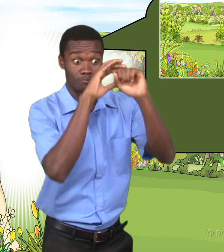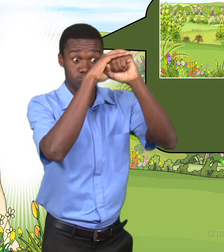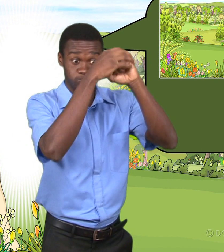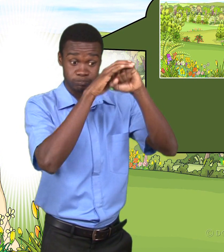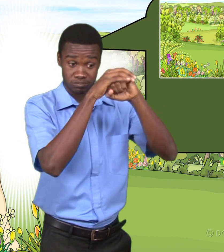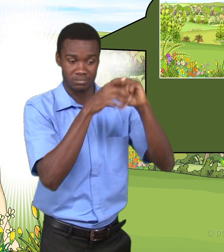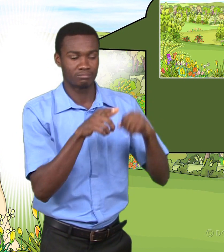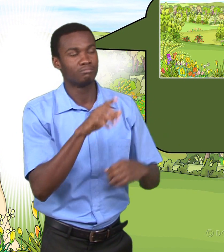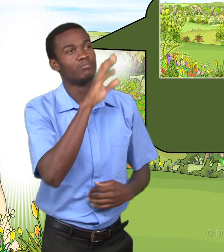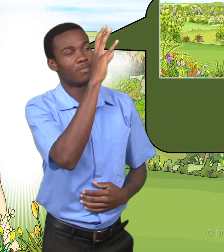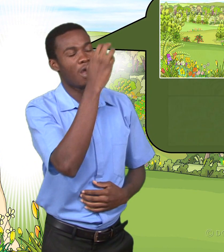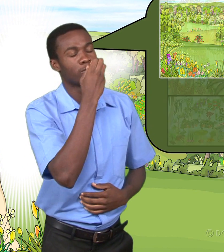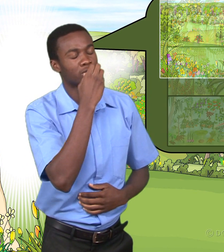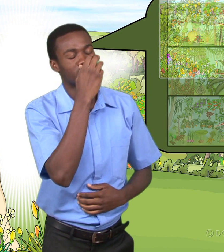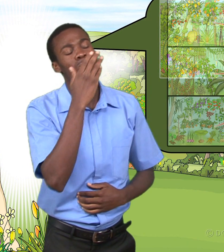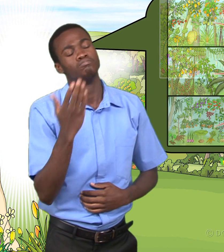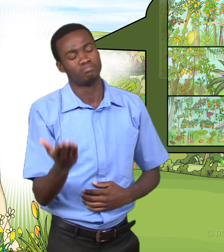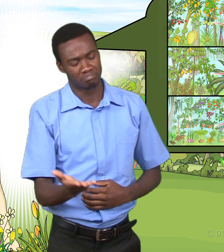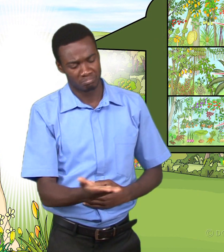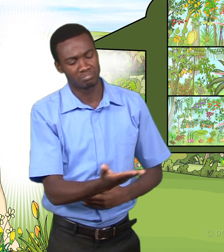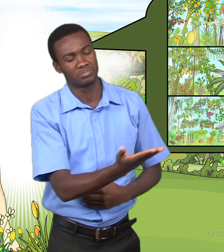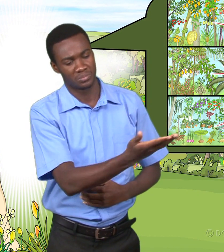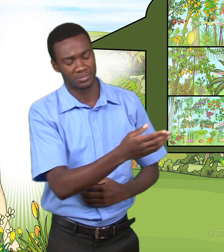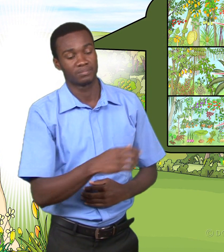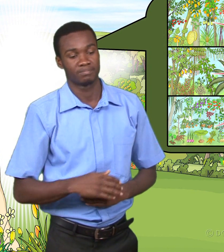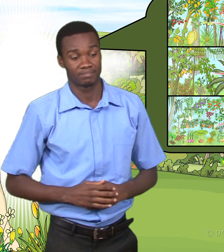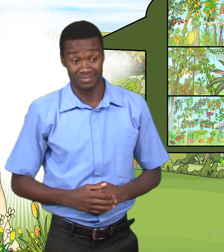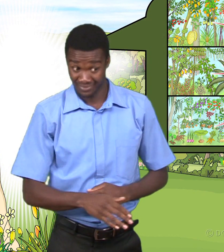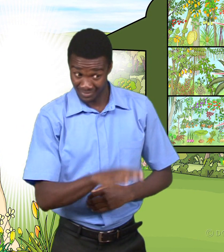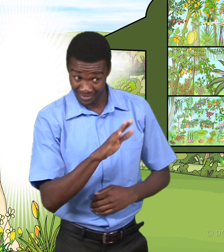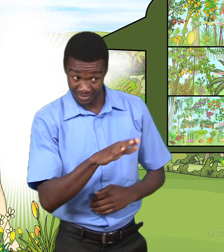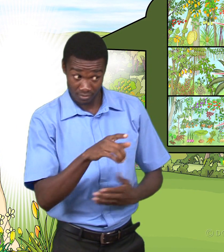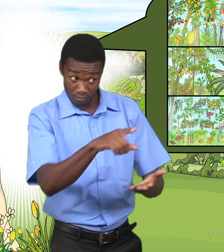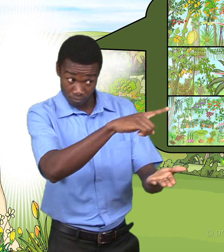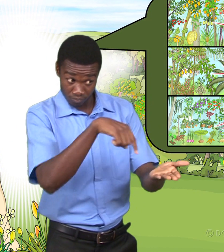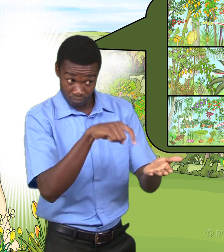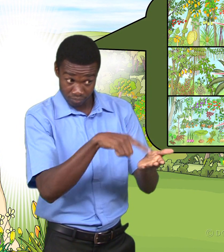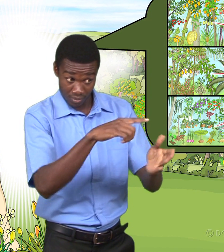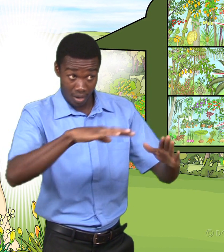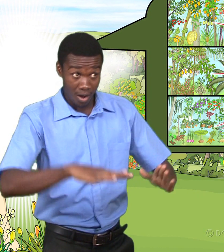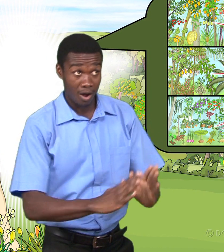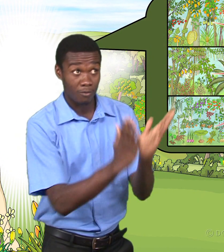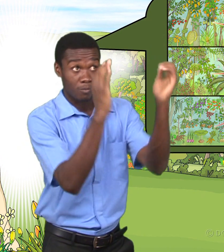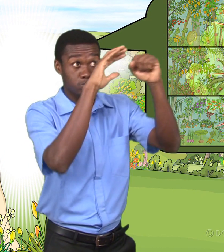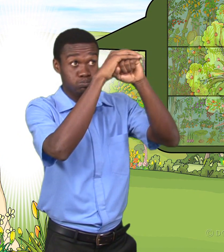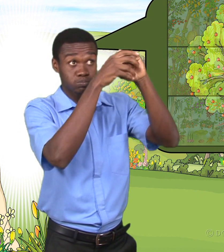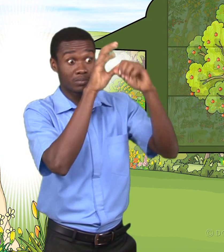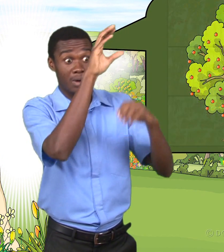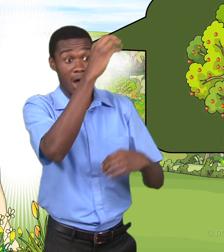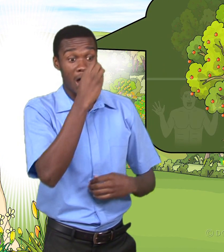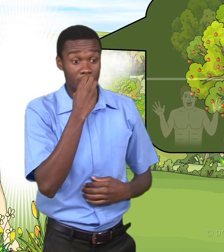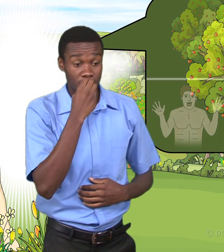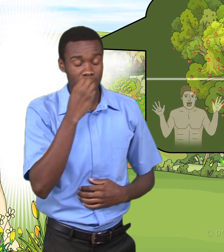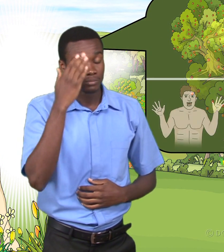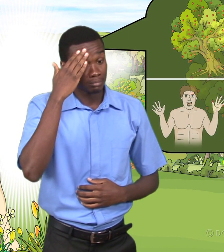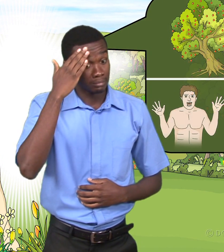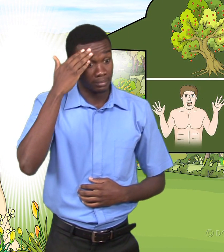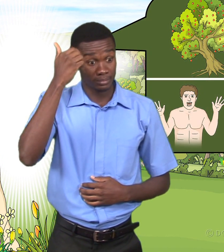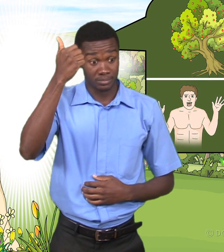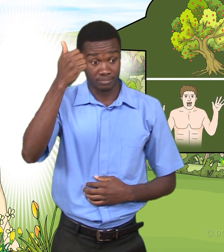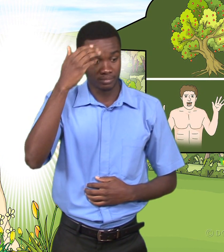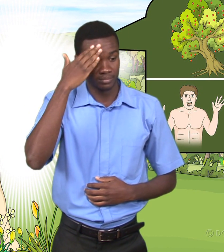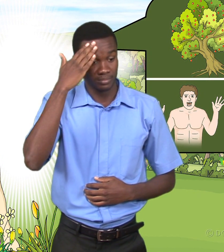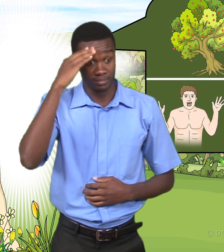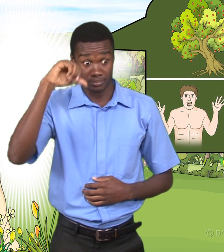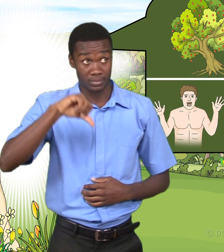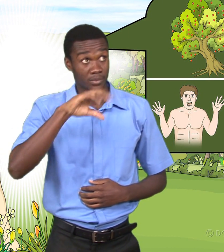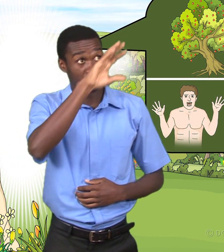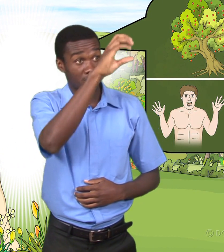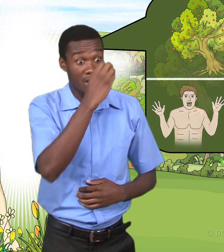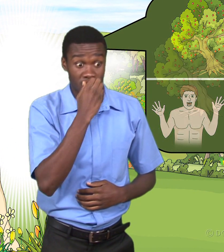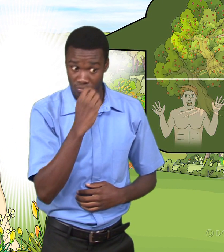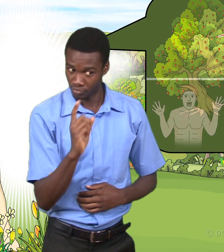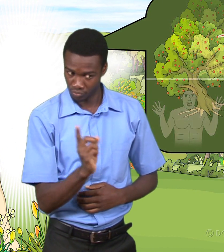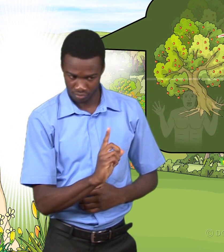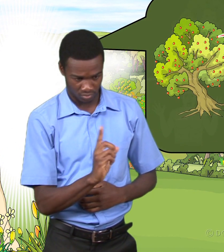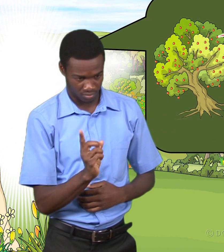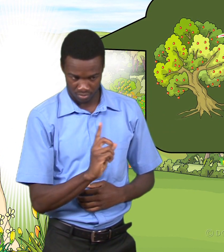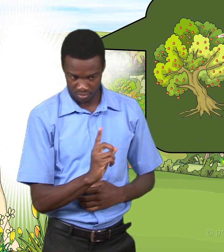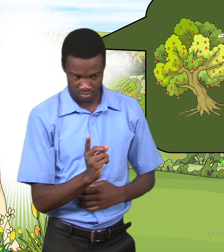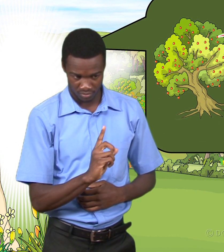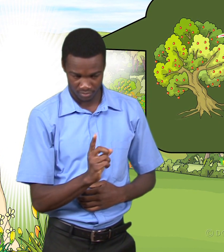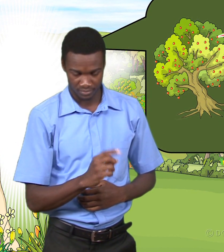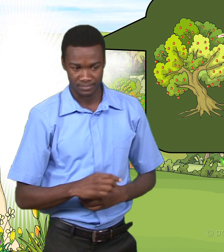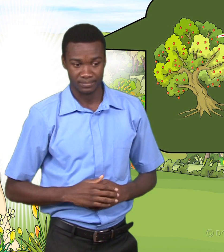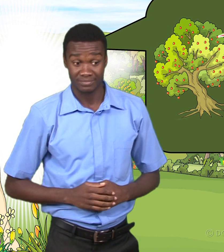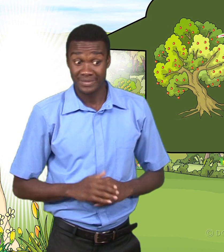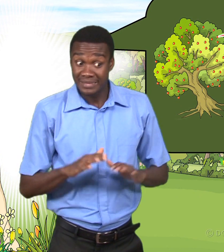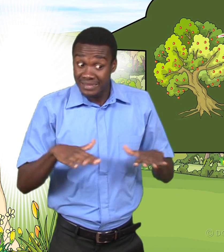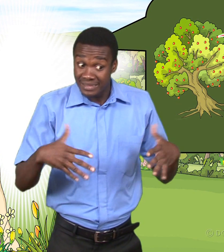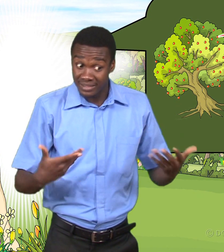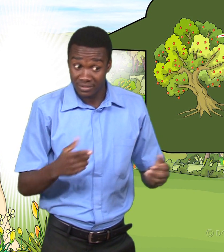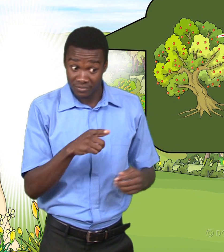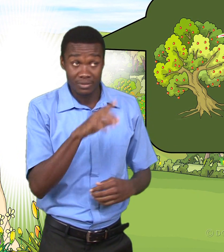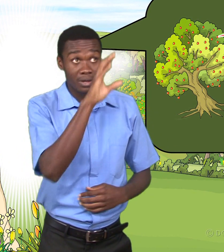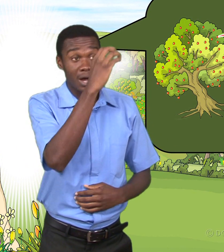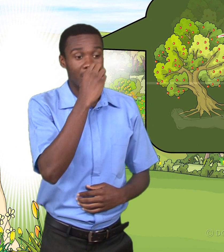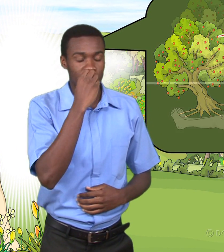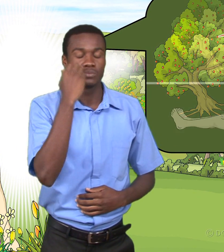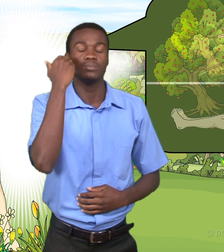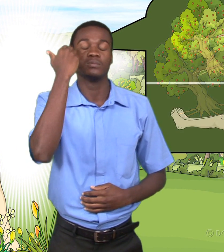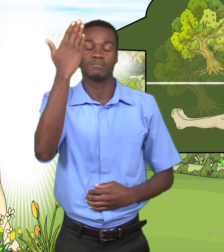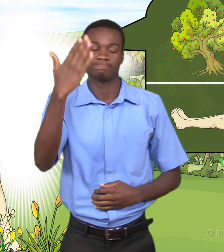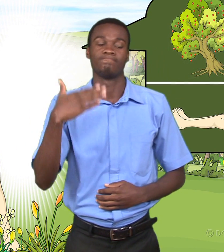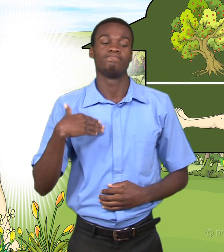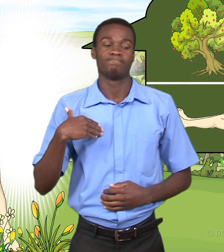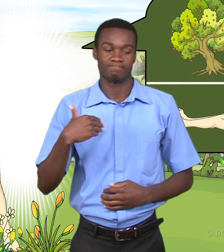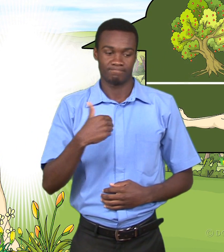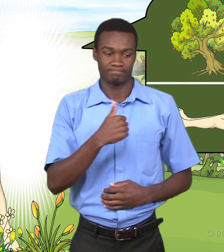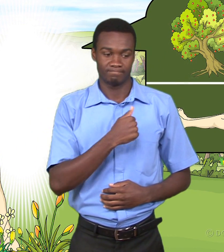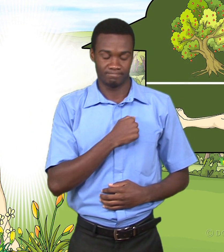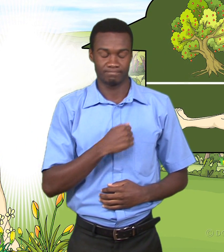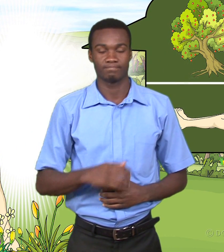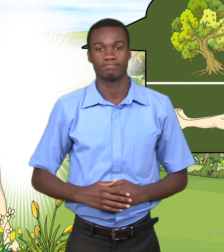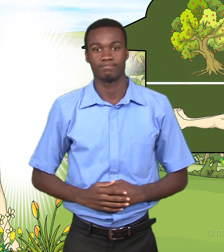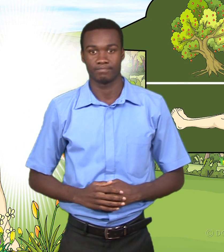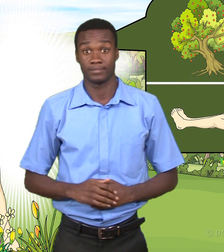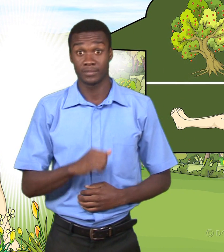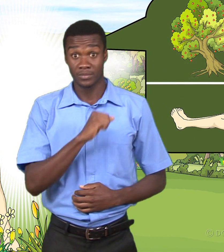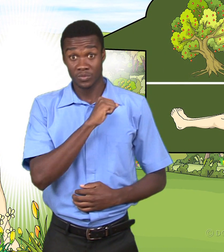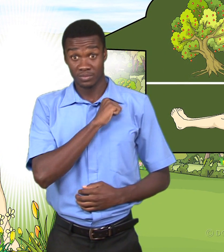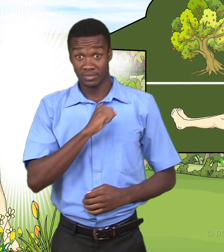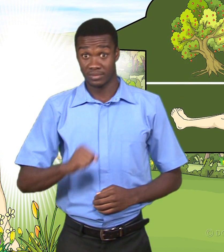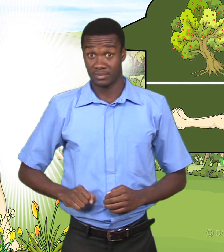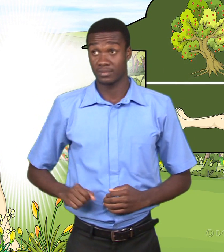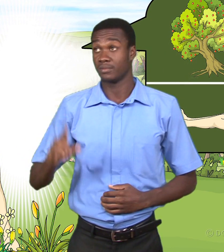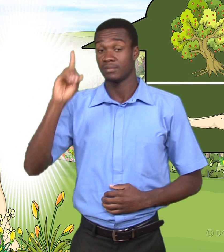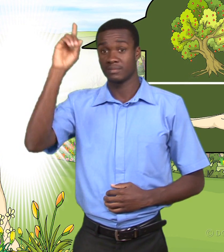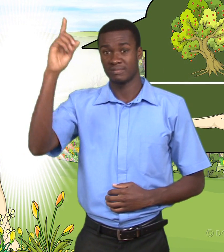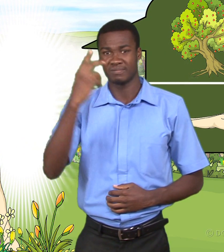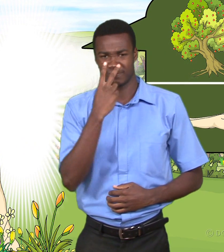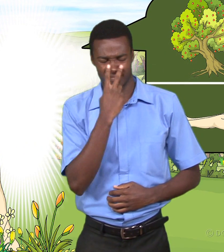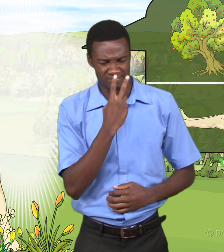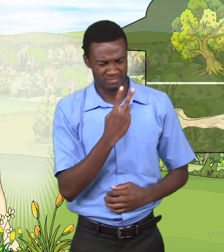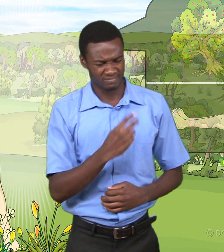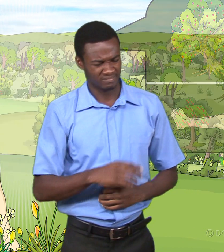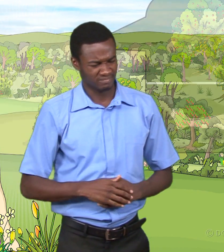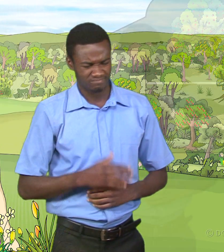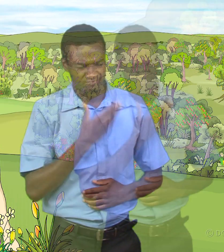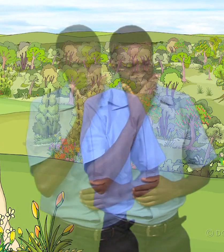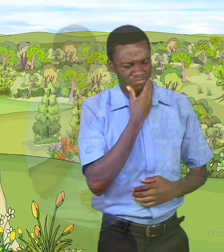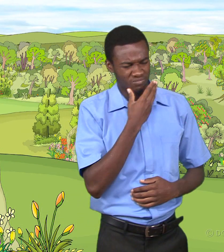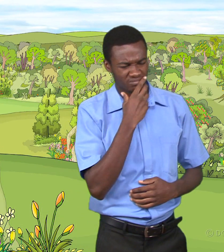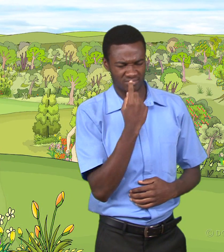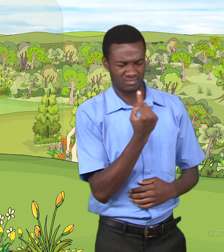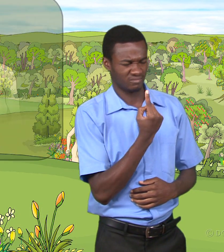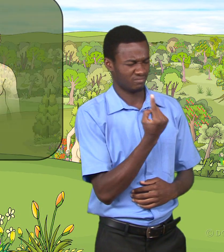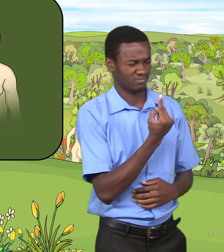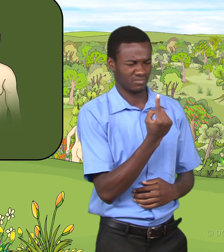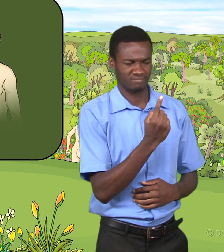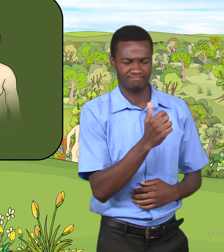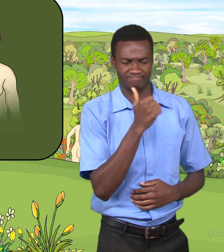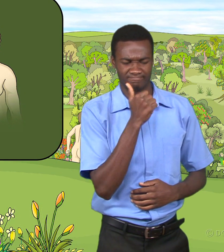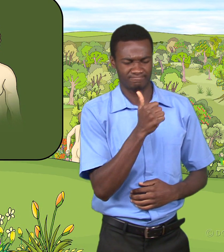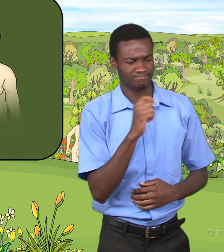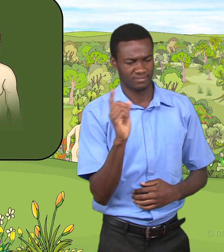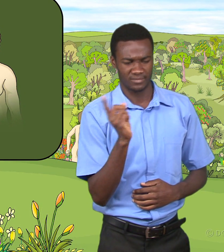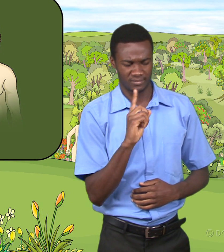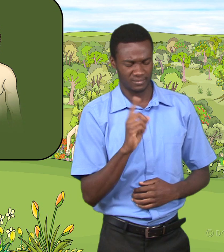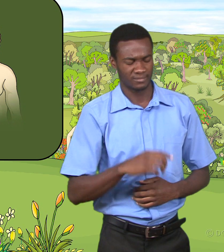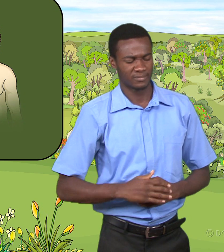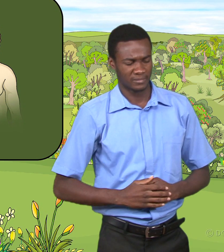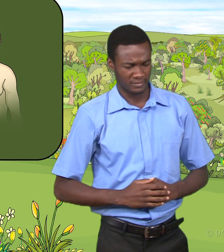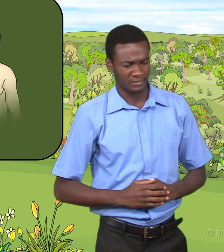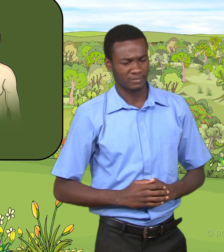And the LORD God commanded him, “You may eat freely from every tree of the garden, but you must not eat from the tree of the knowledge of good and evil; for in the day that you eat of it, you will surely die.”